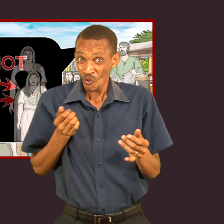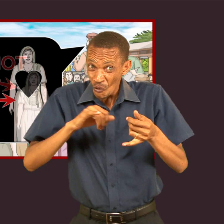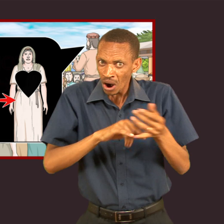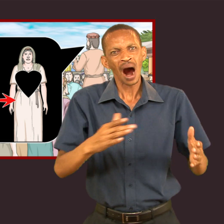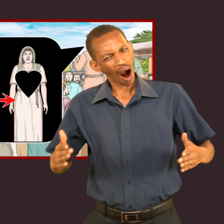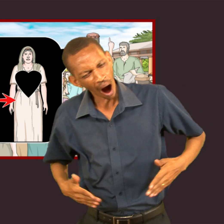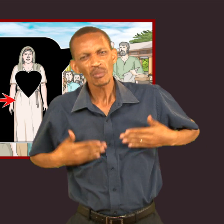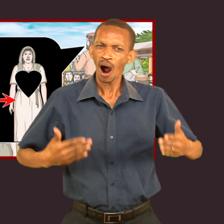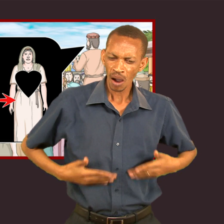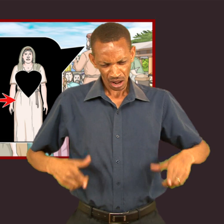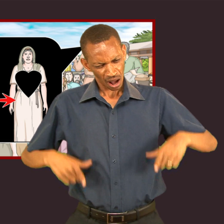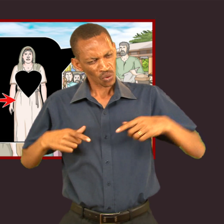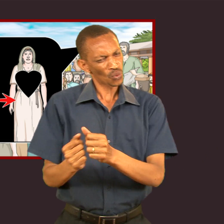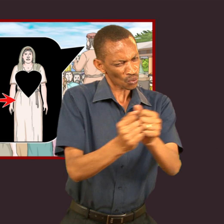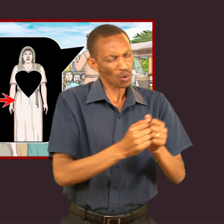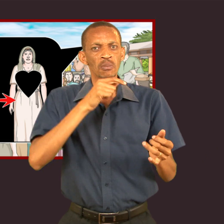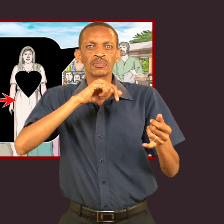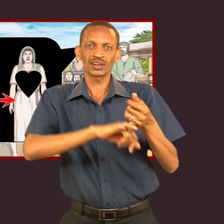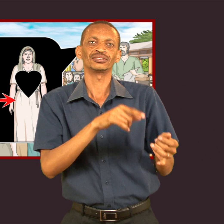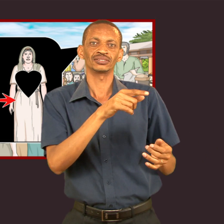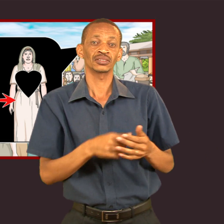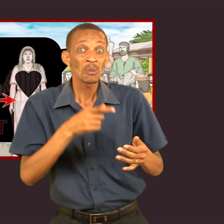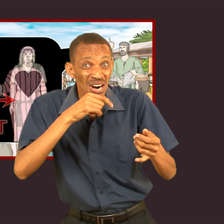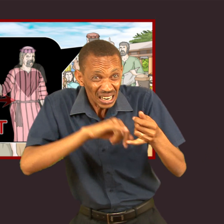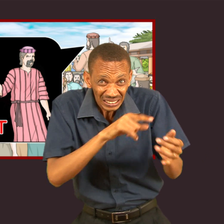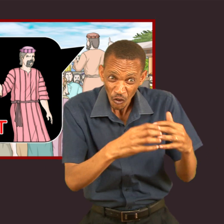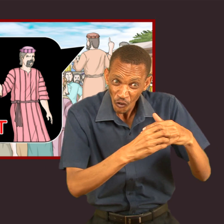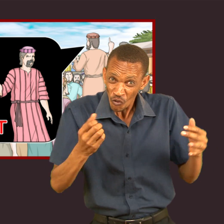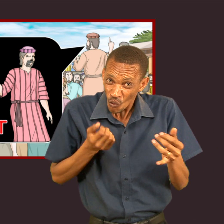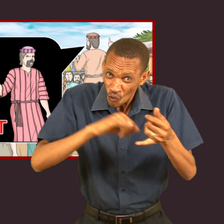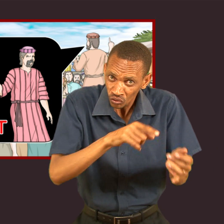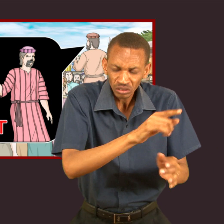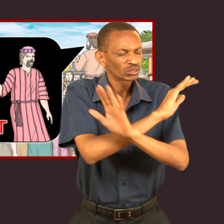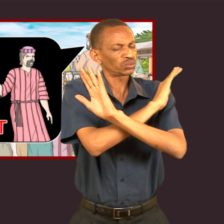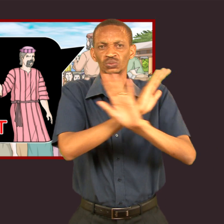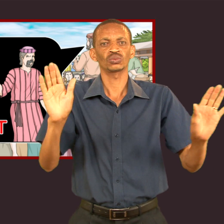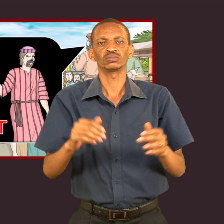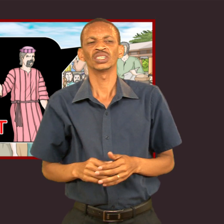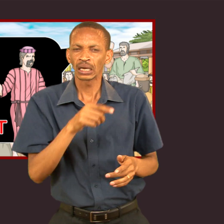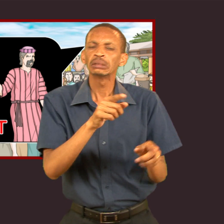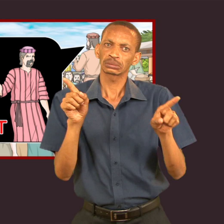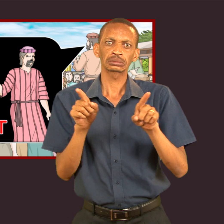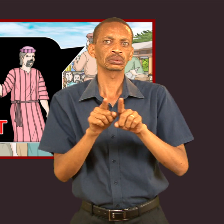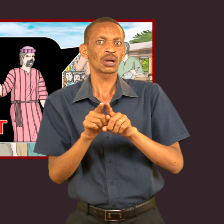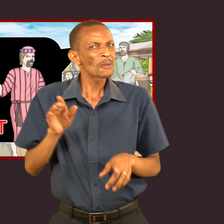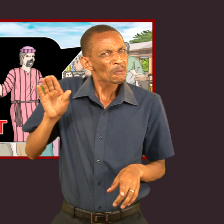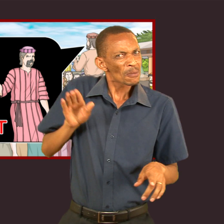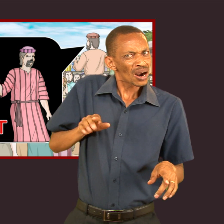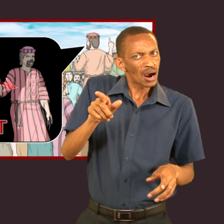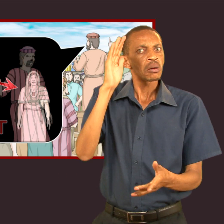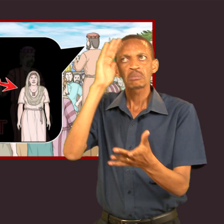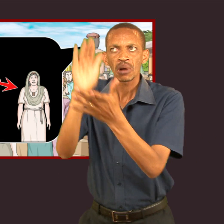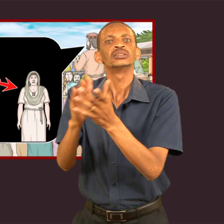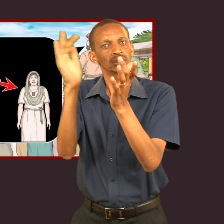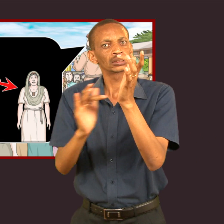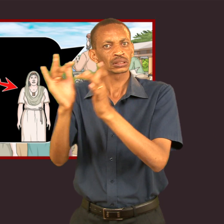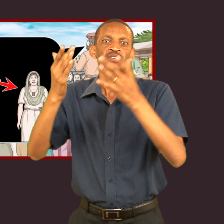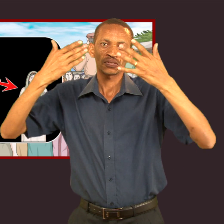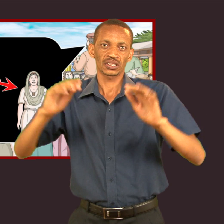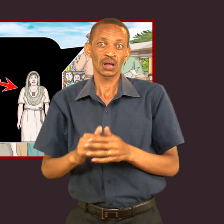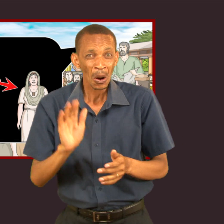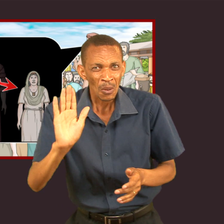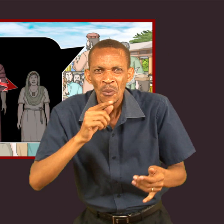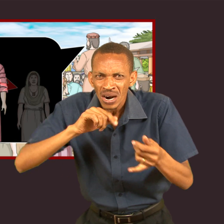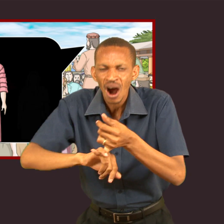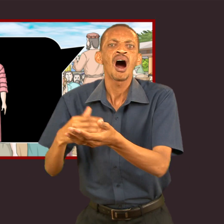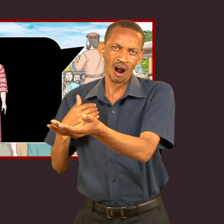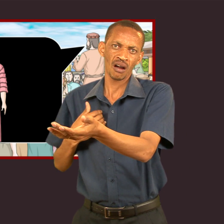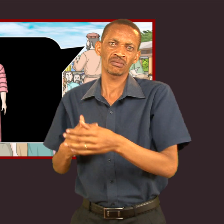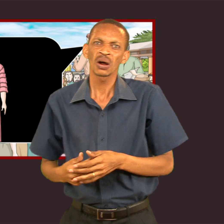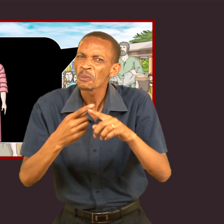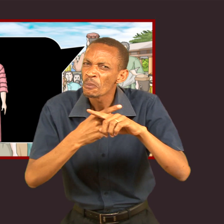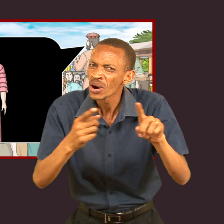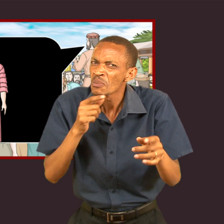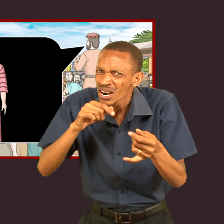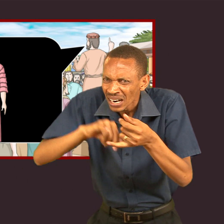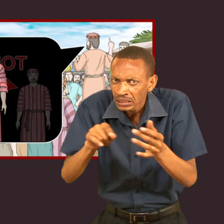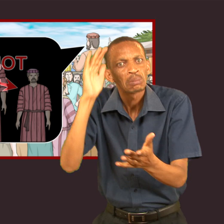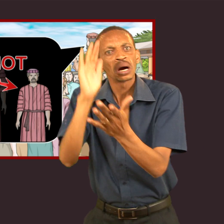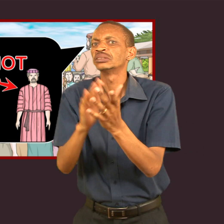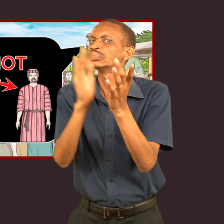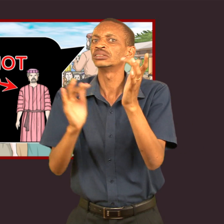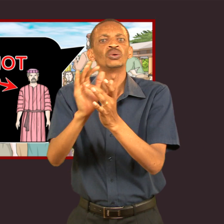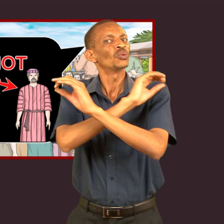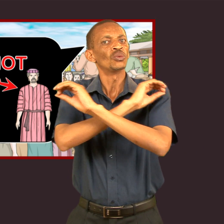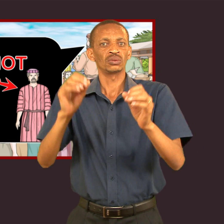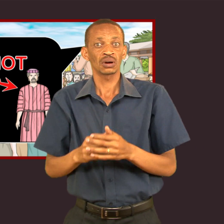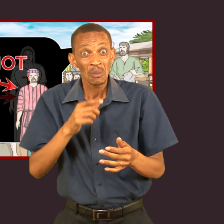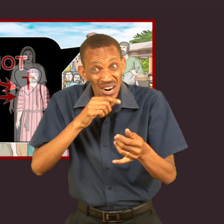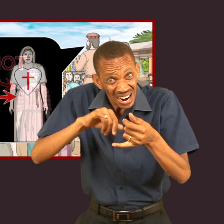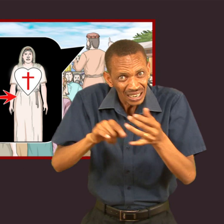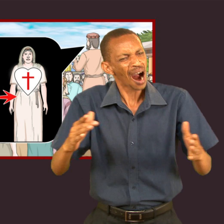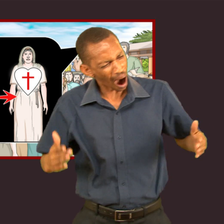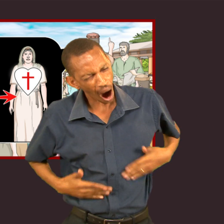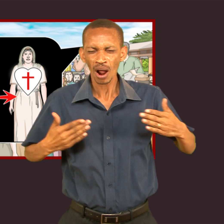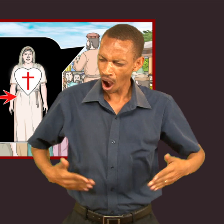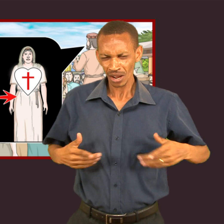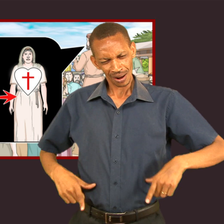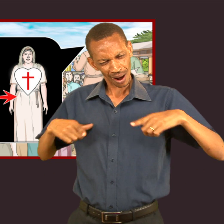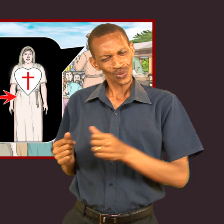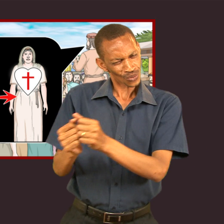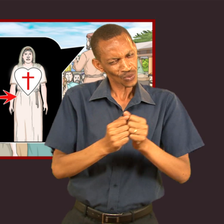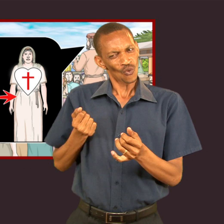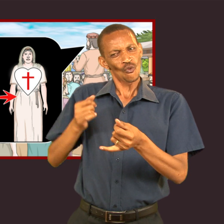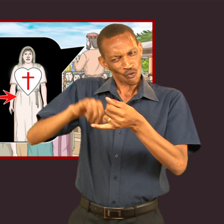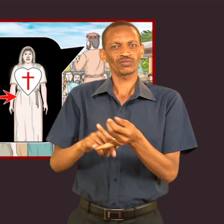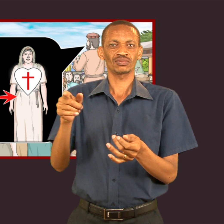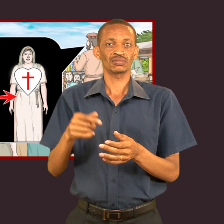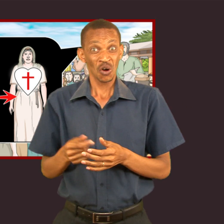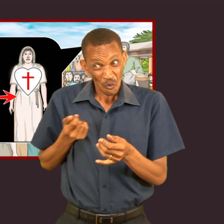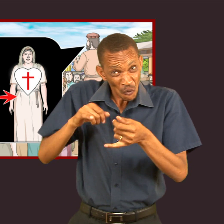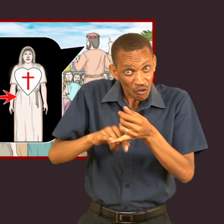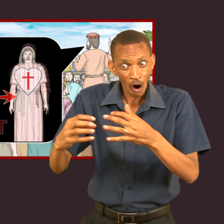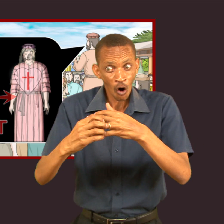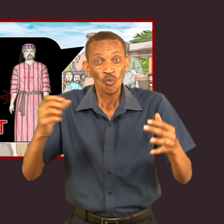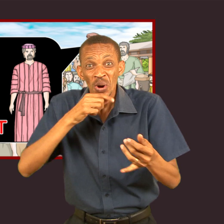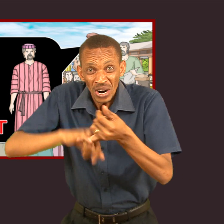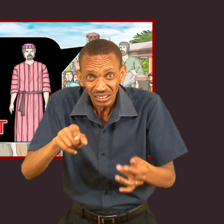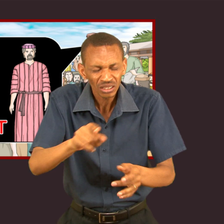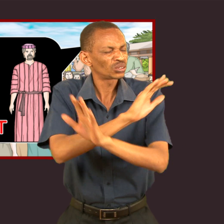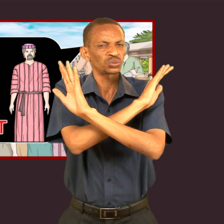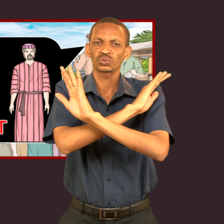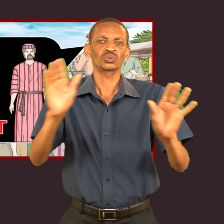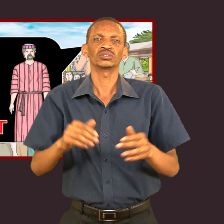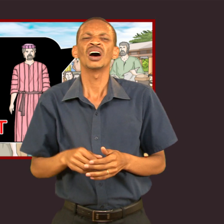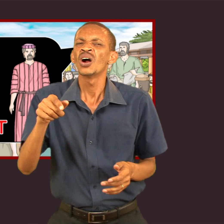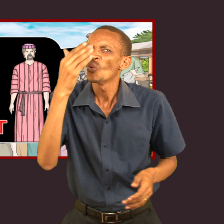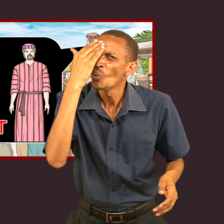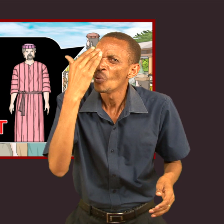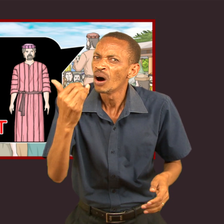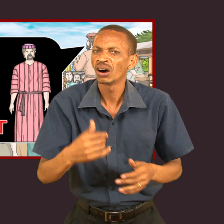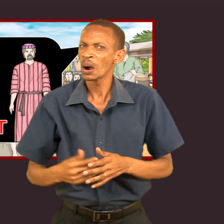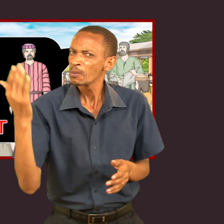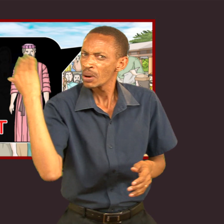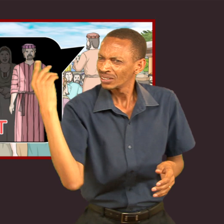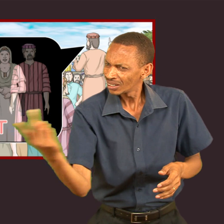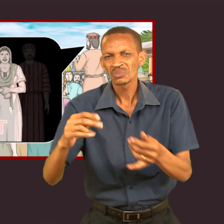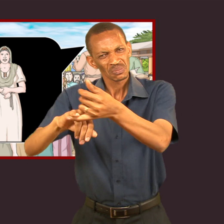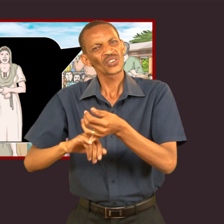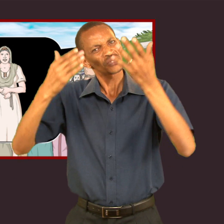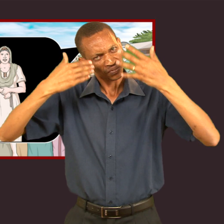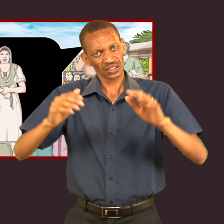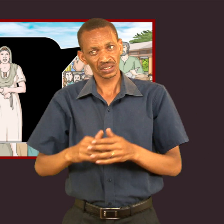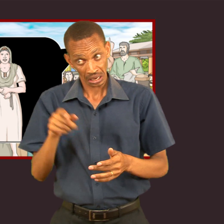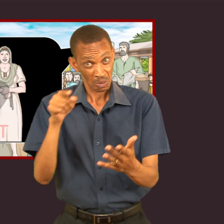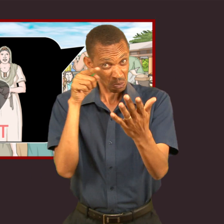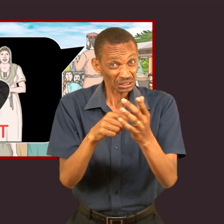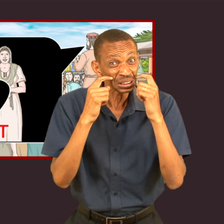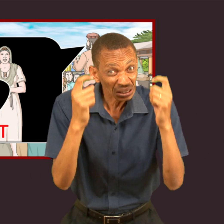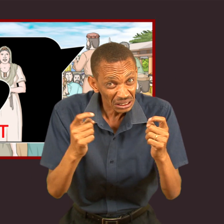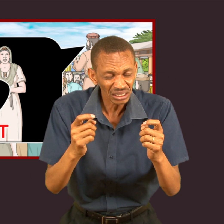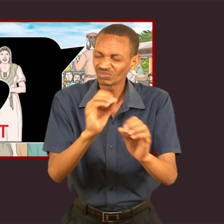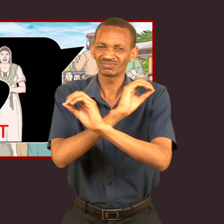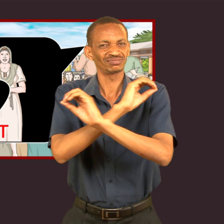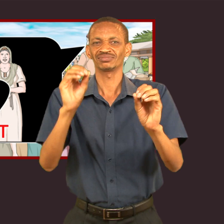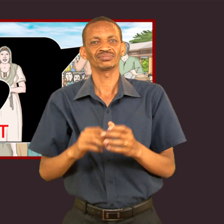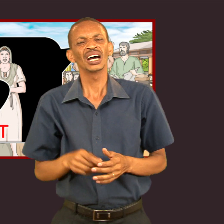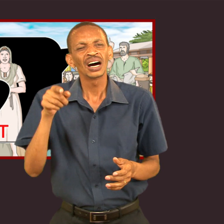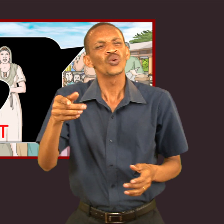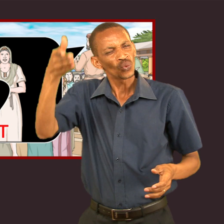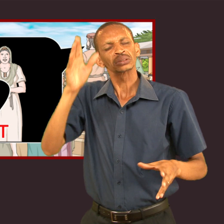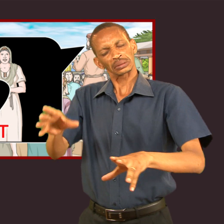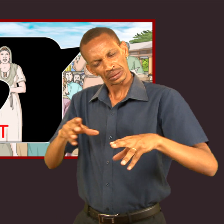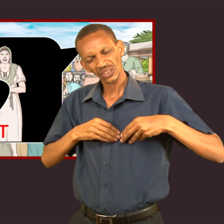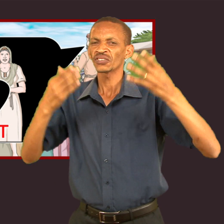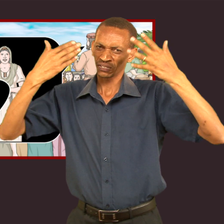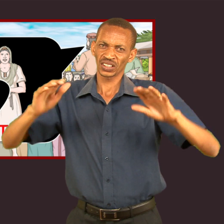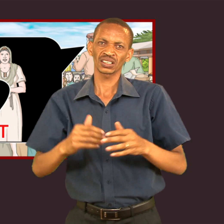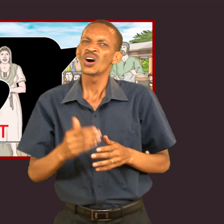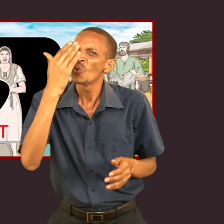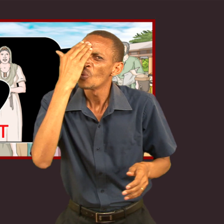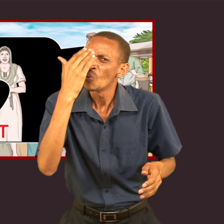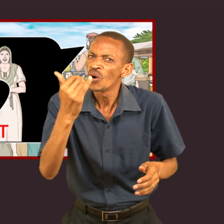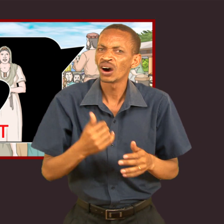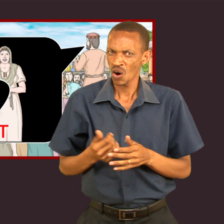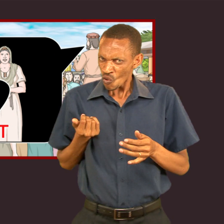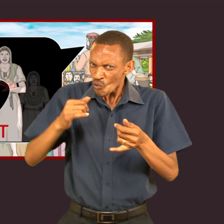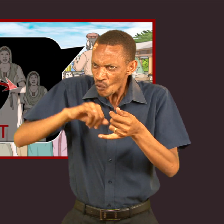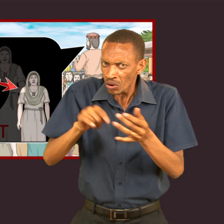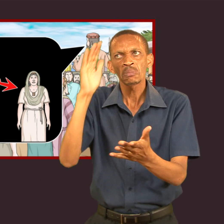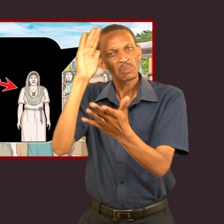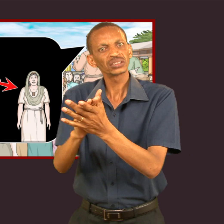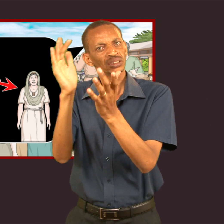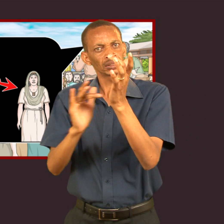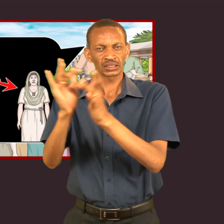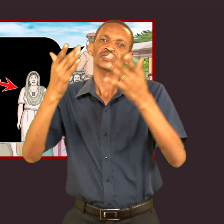And if a woman has an unbelieving husband and he is willing to live with her, she must not divorce him.